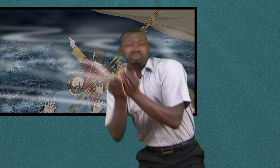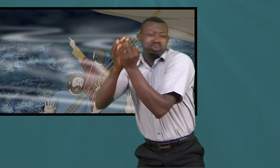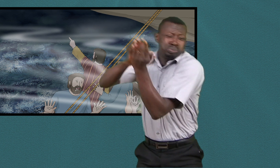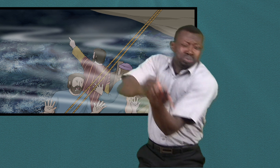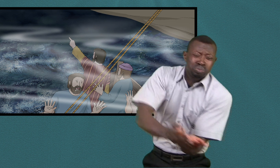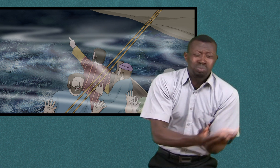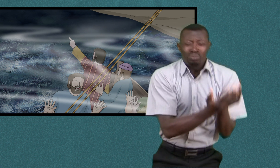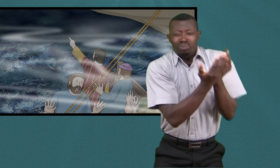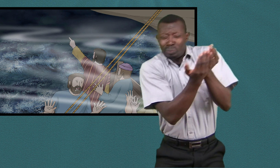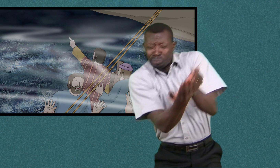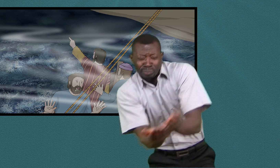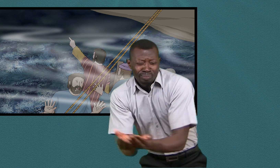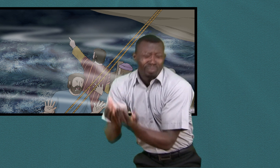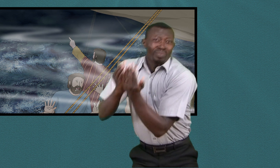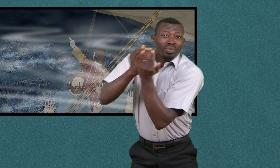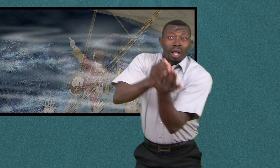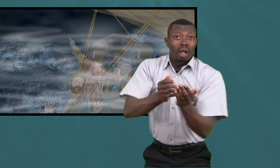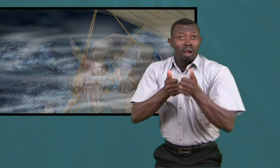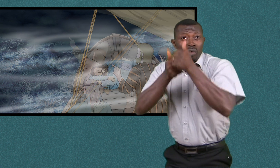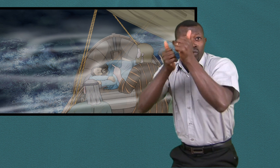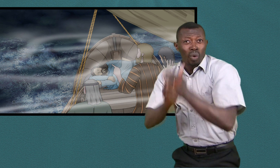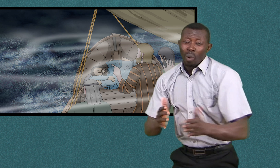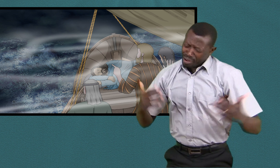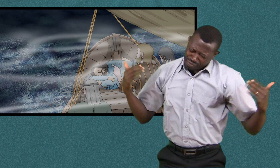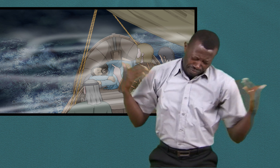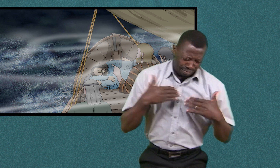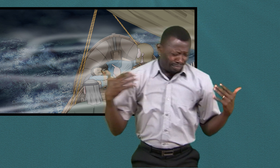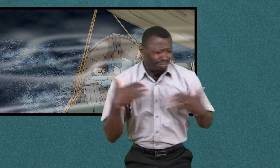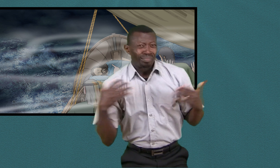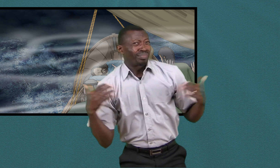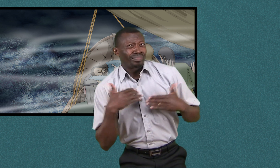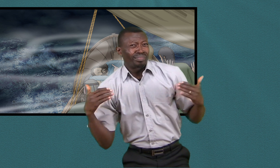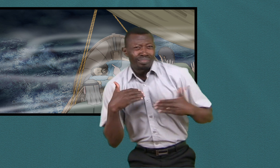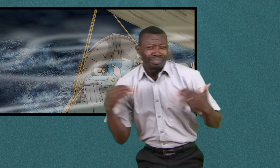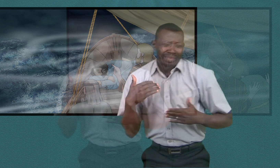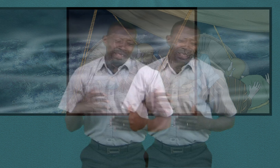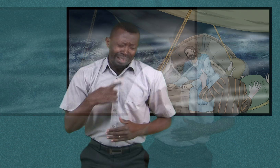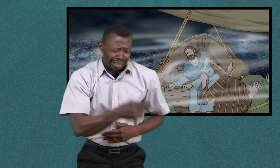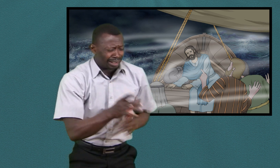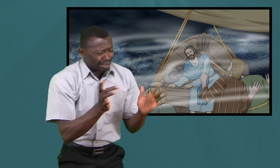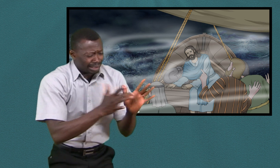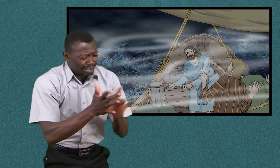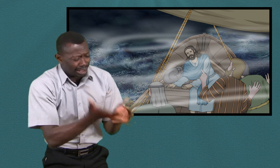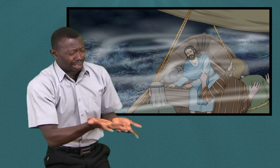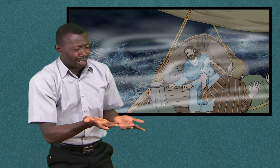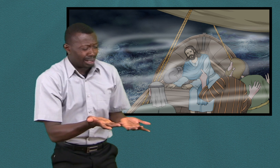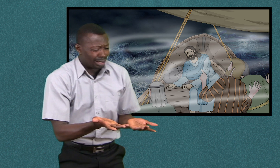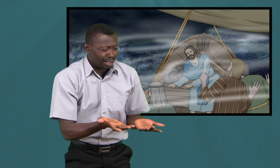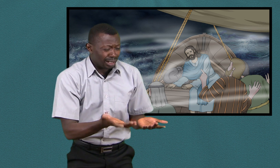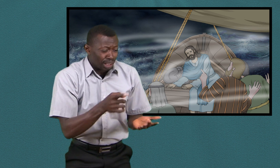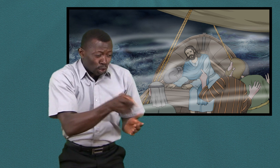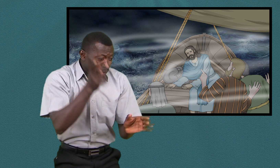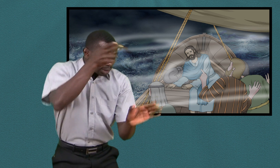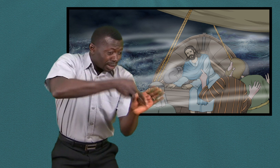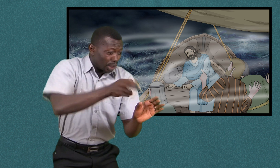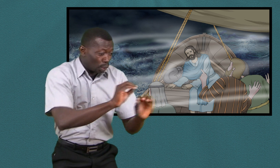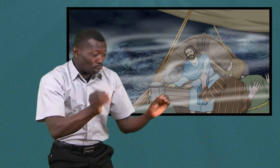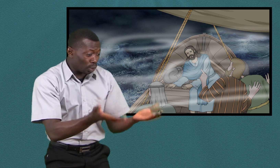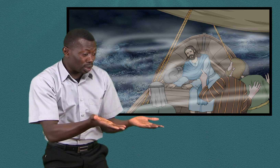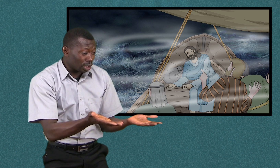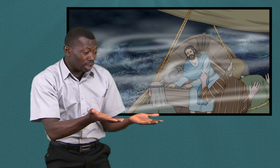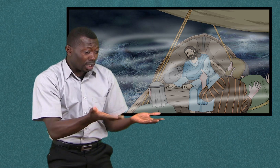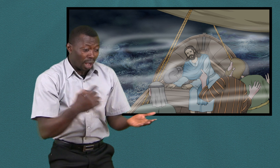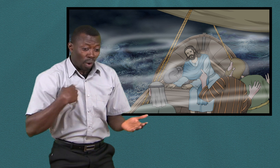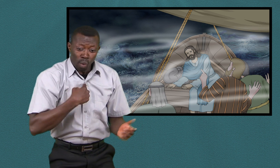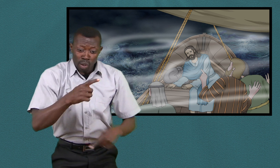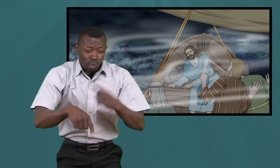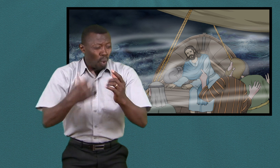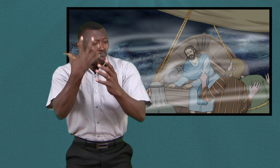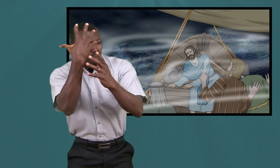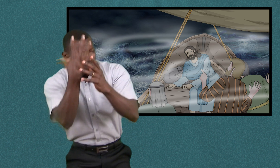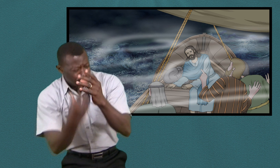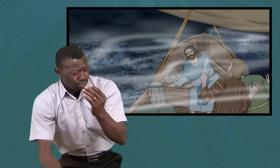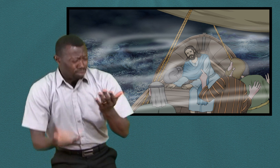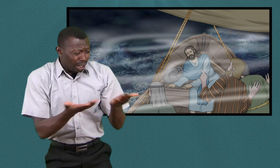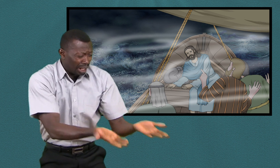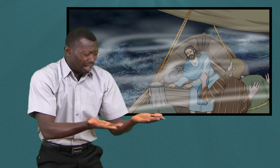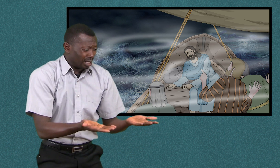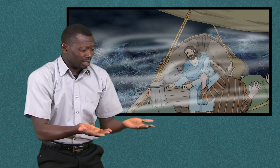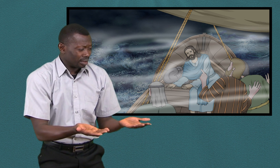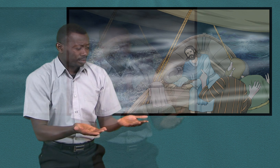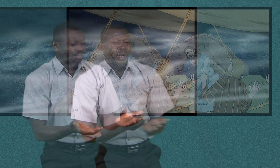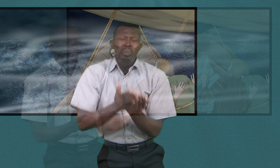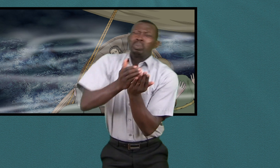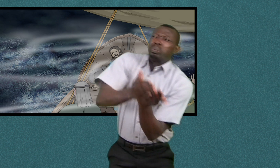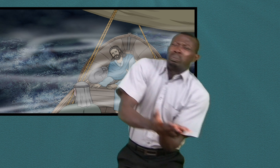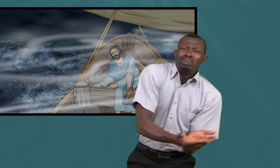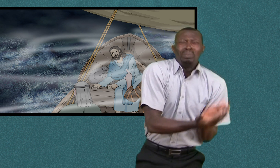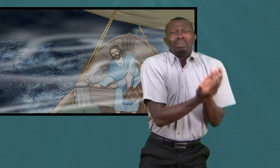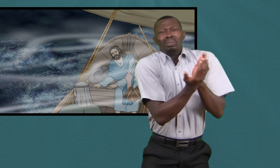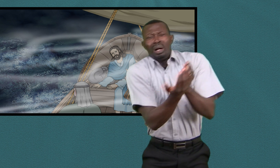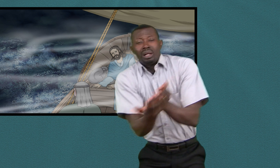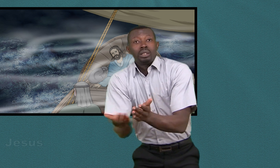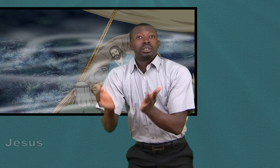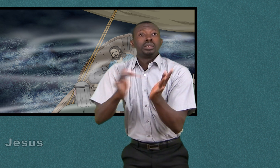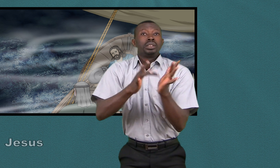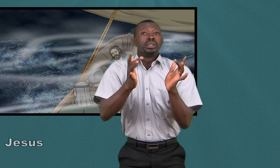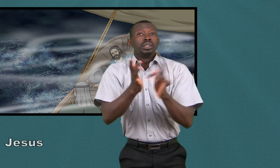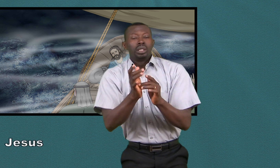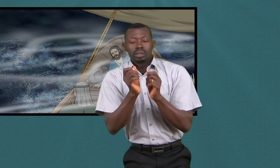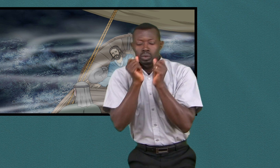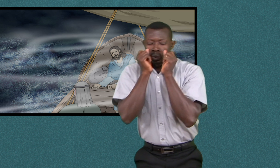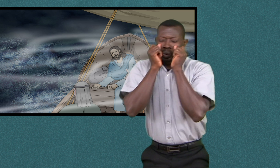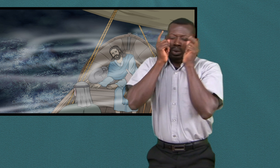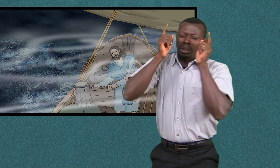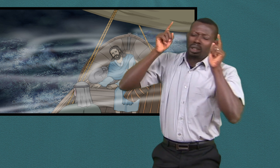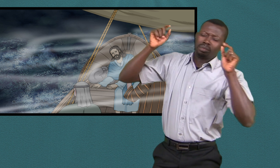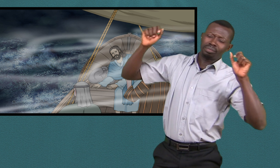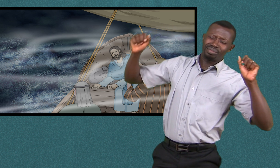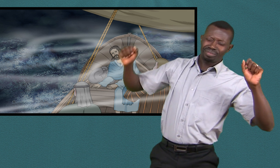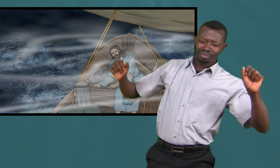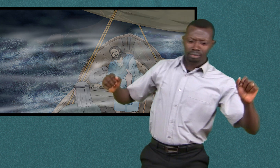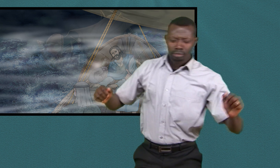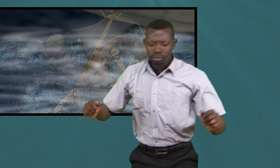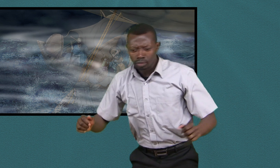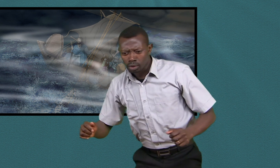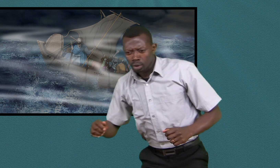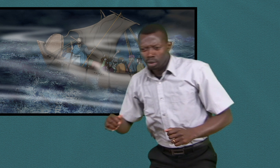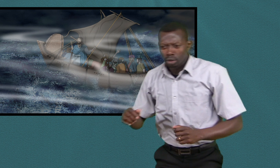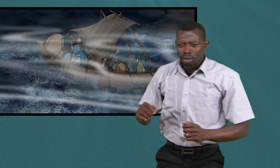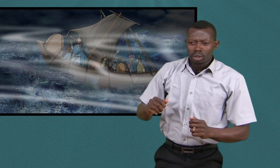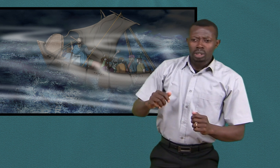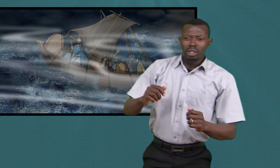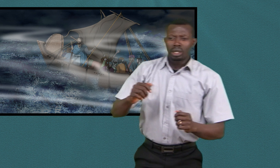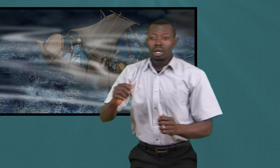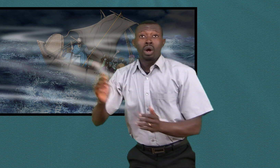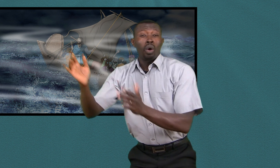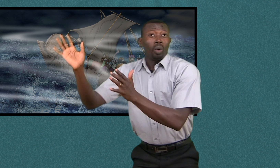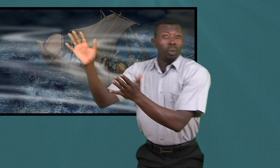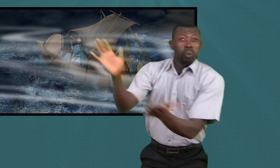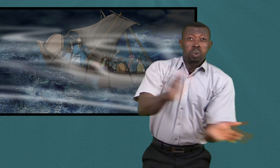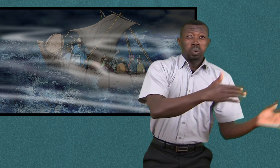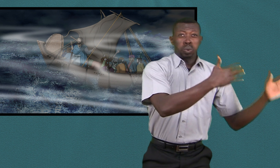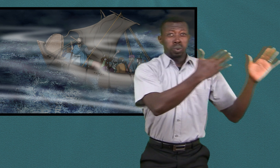So they woke Him and said, “Teacher, don’t You care that we are perishing?”